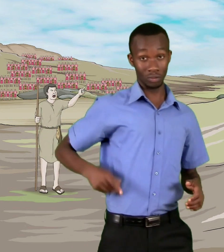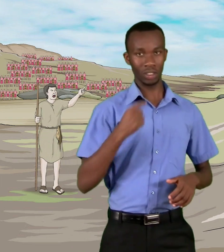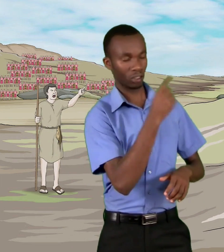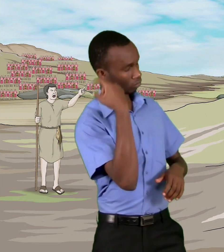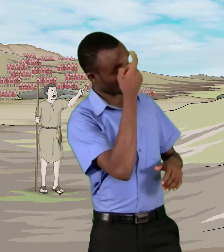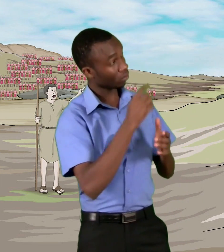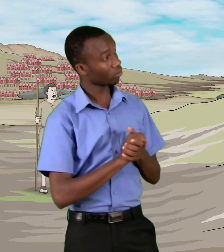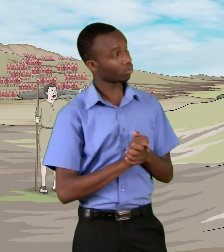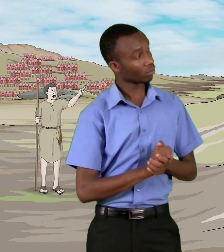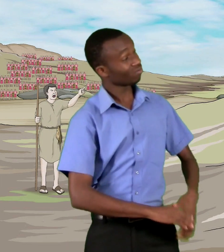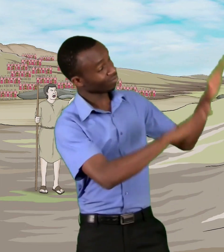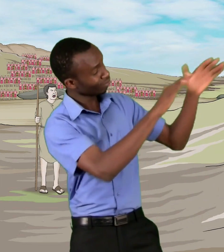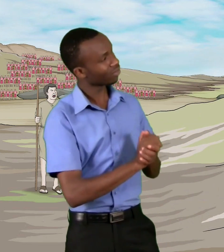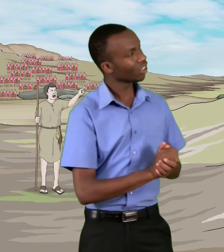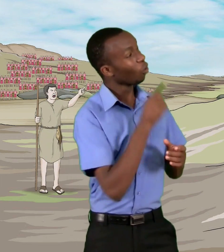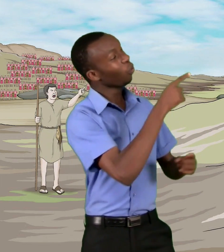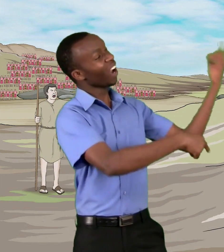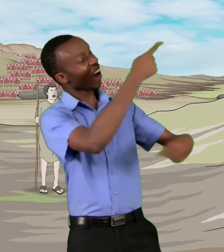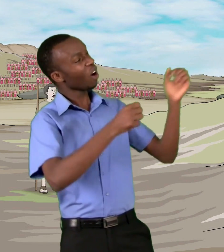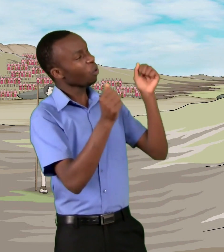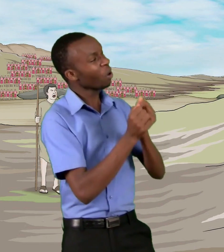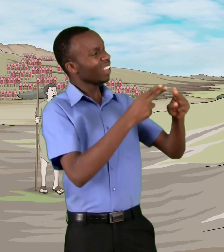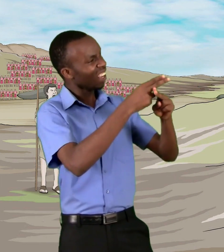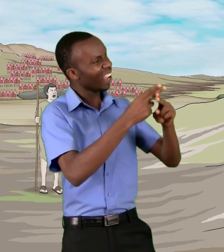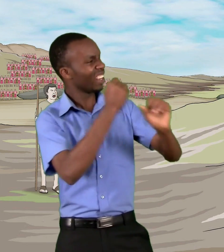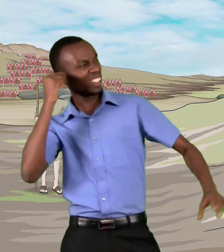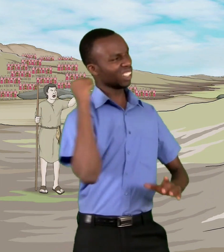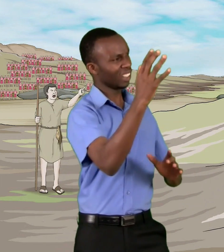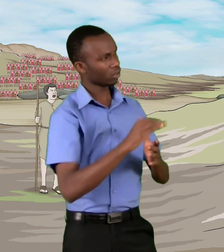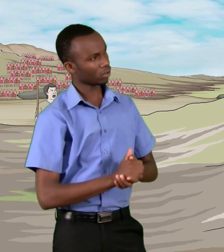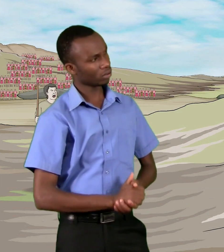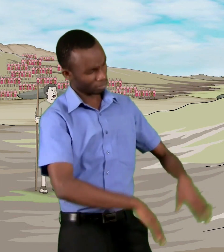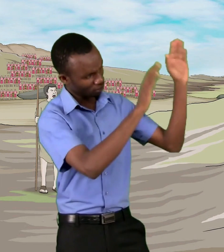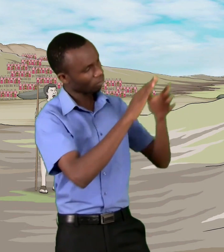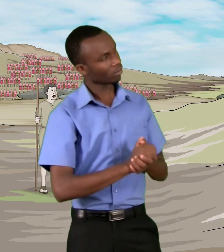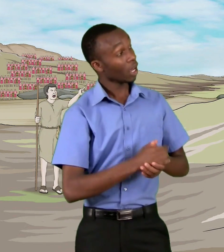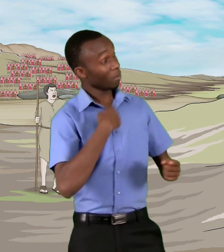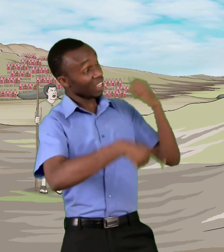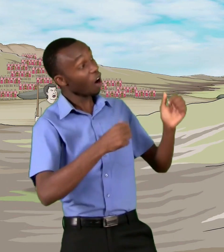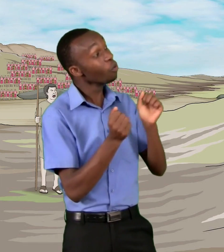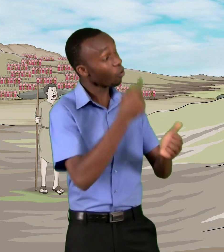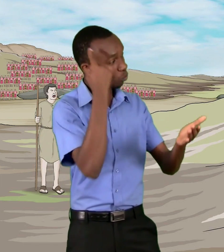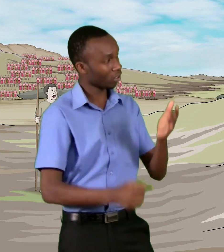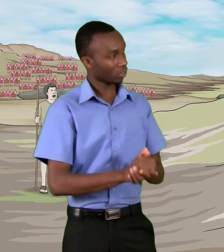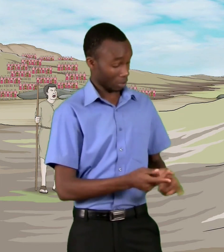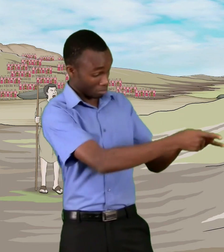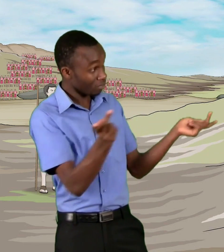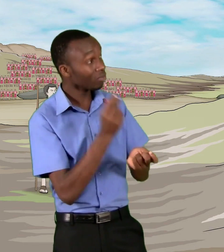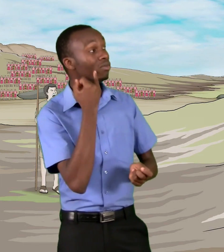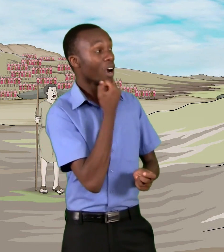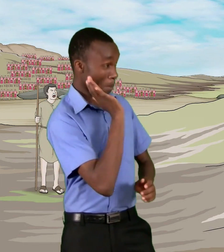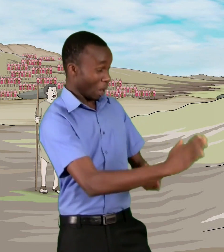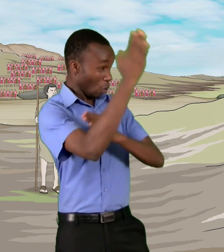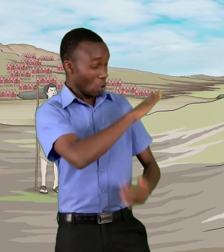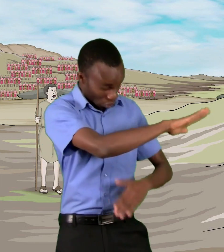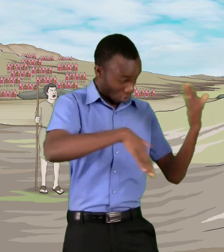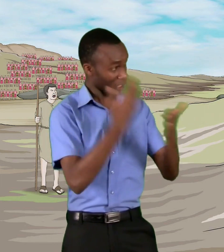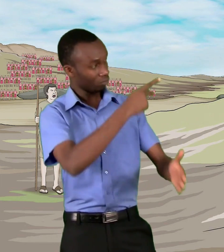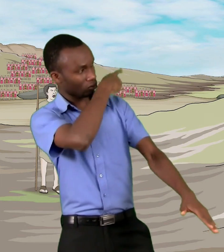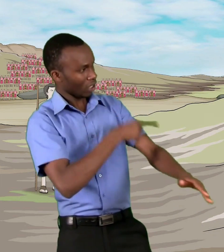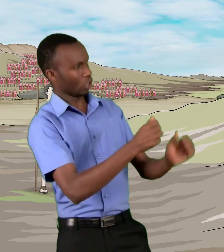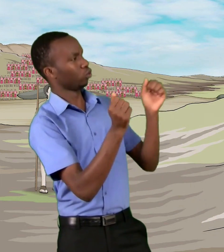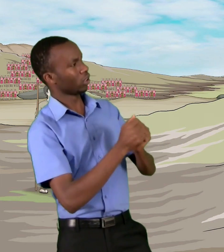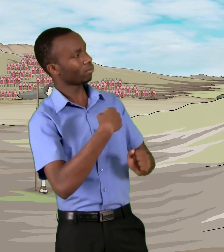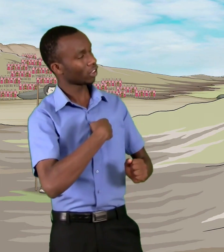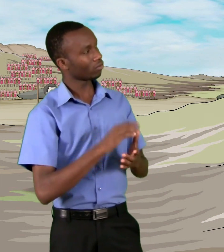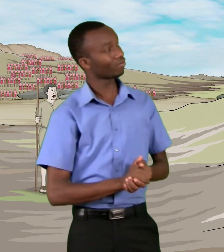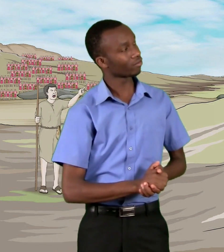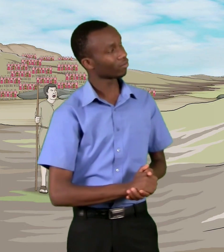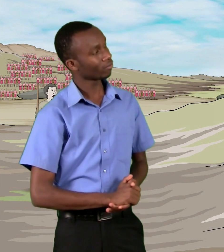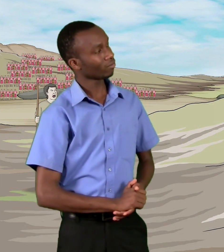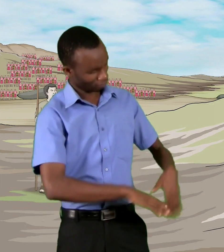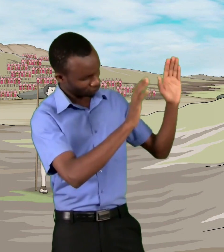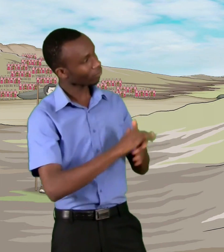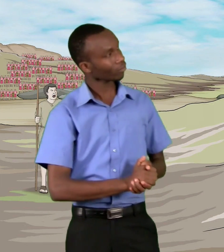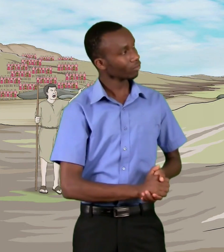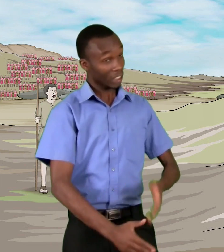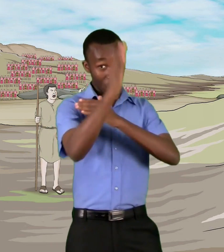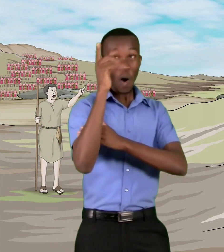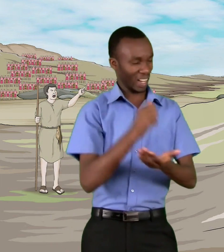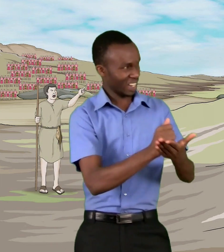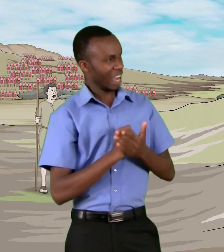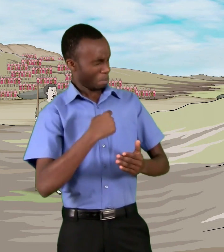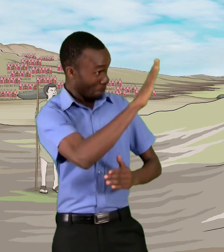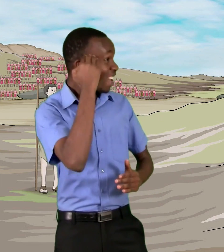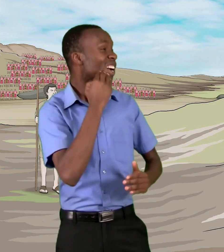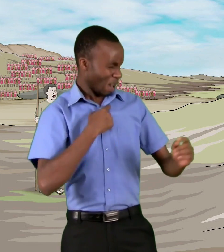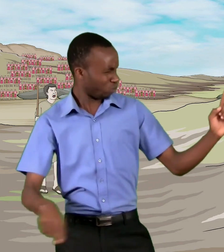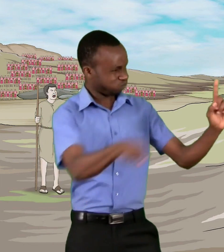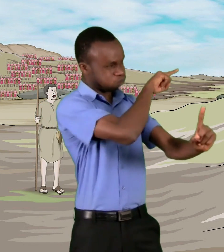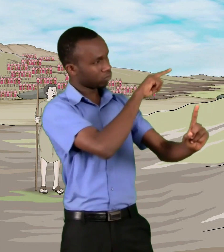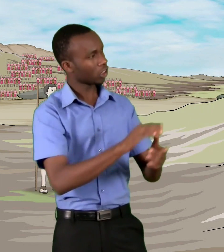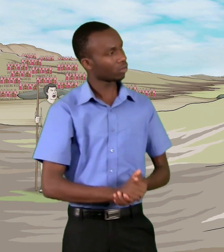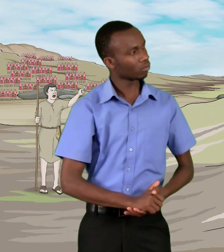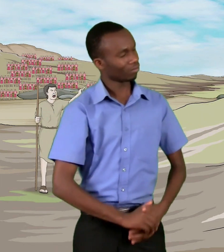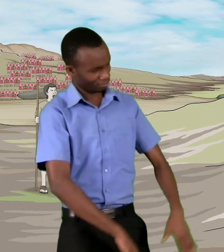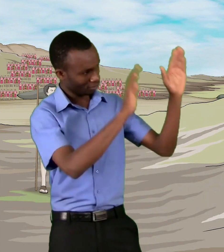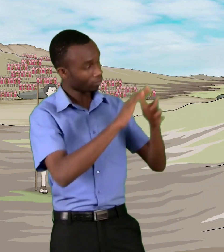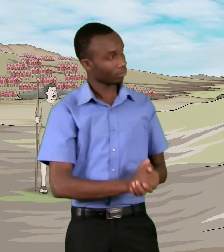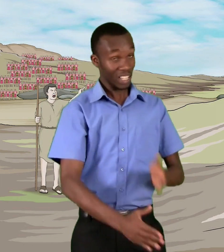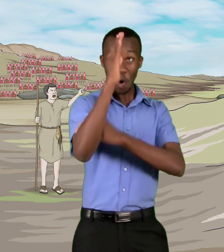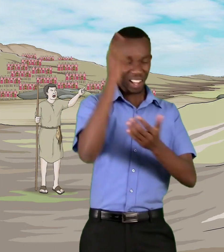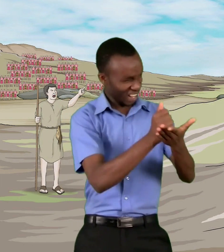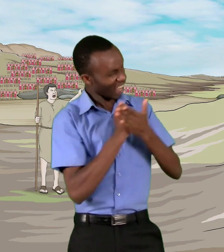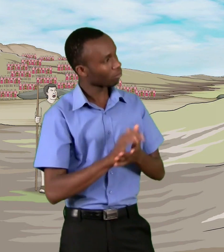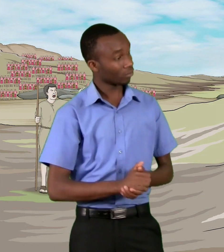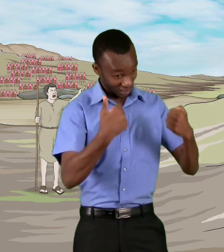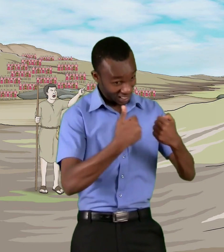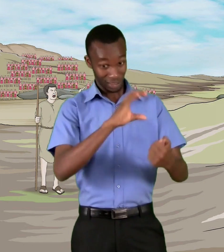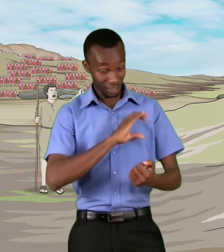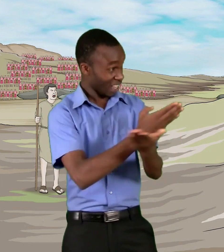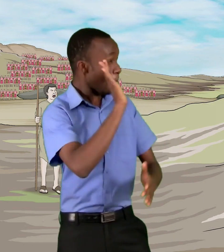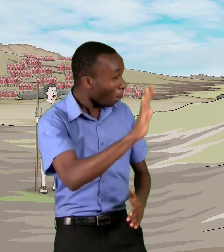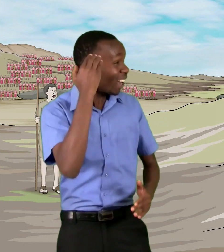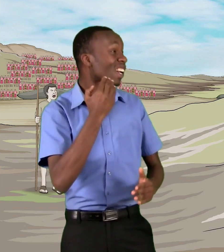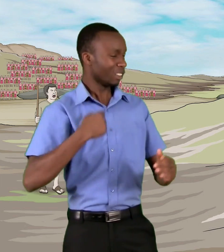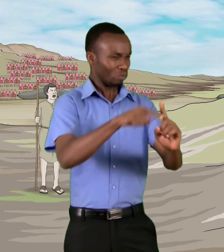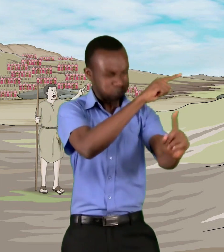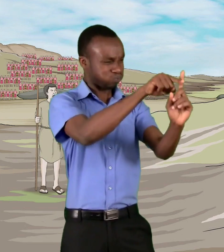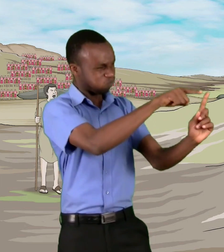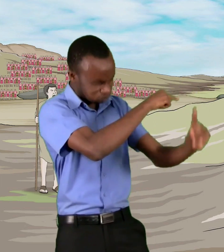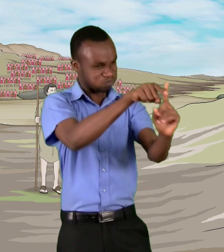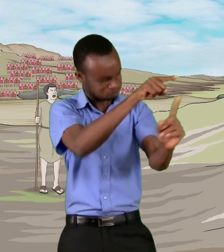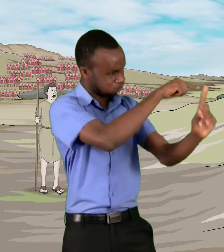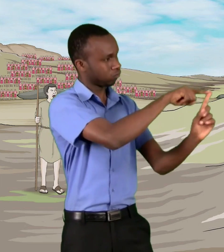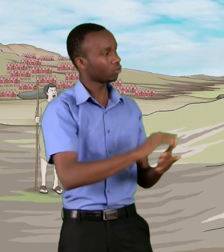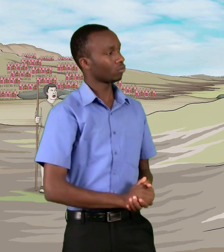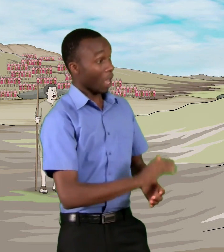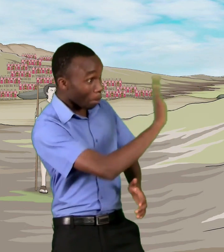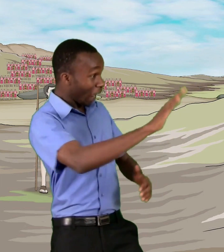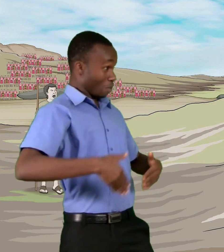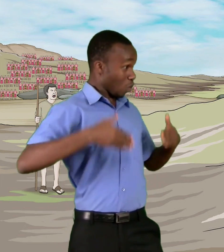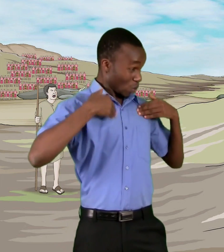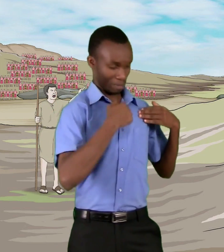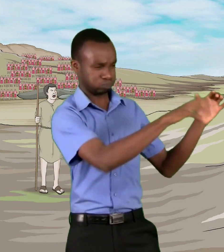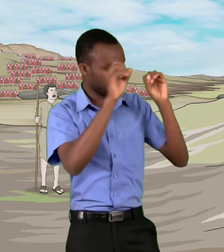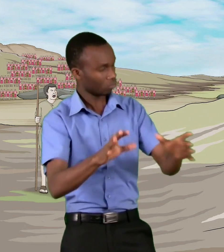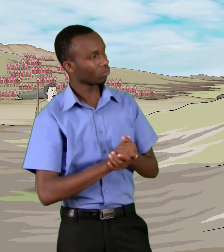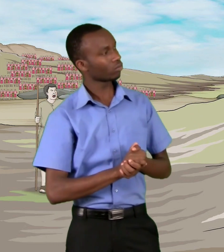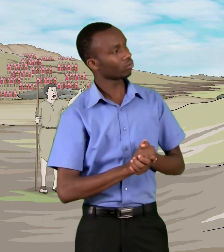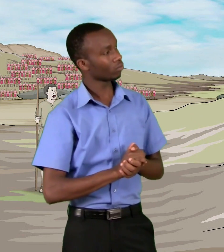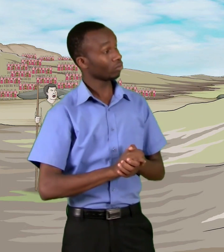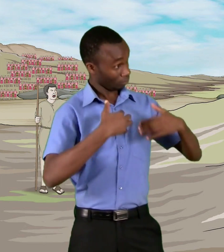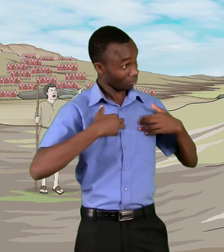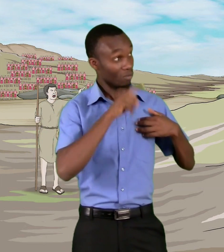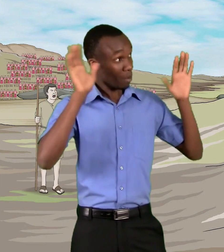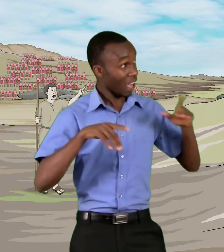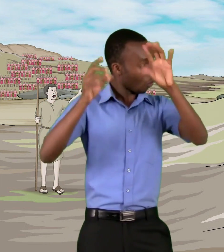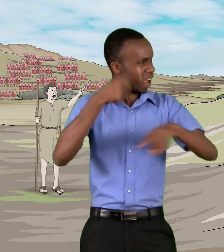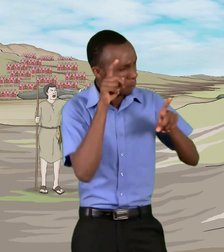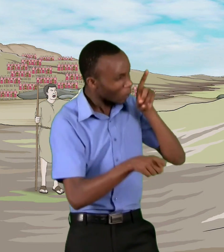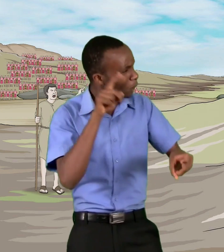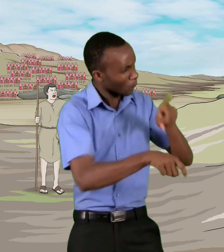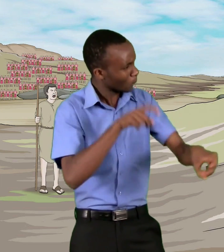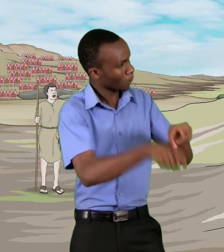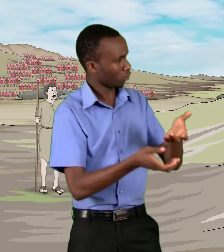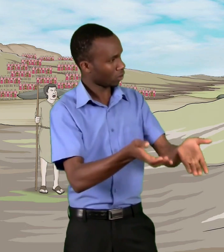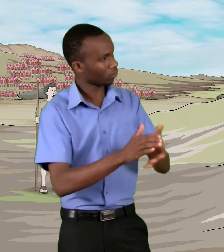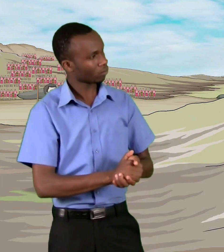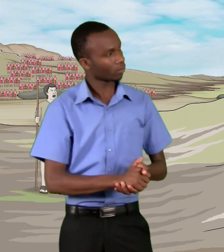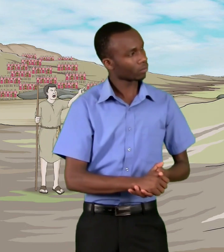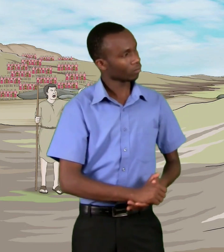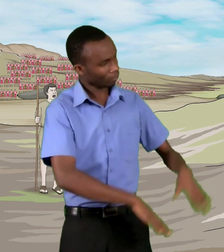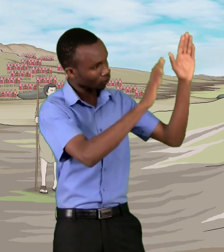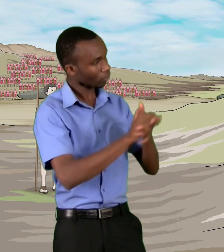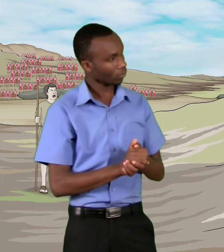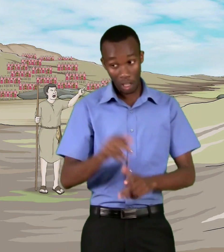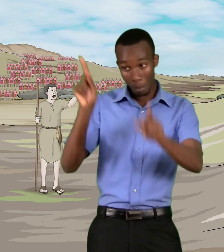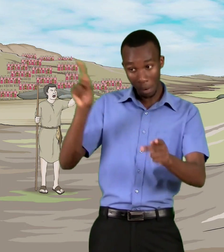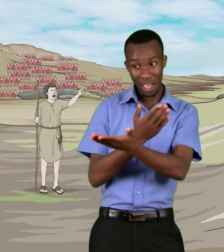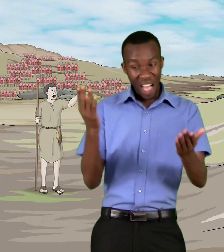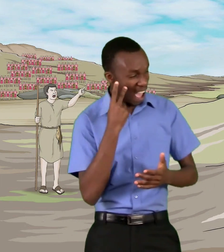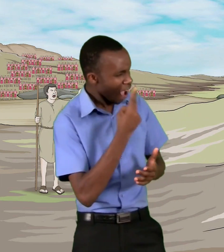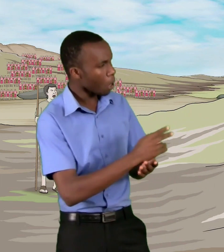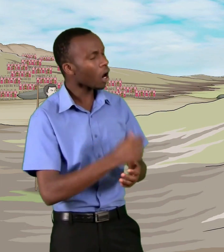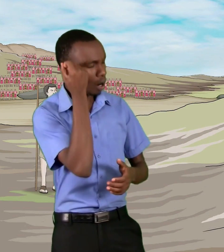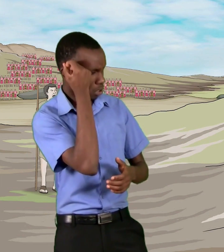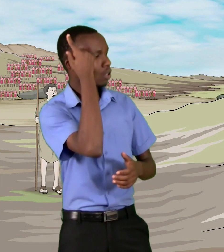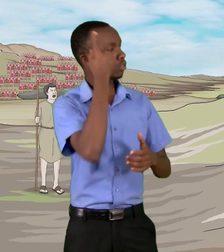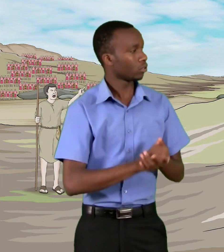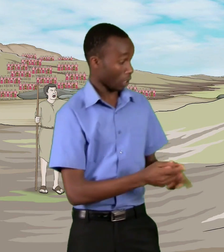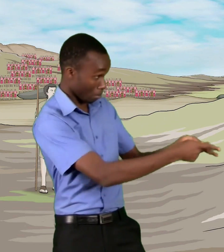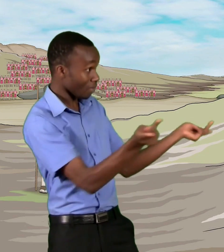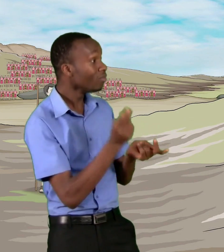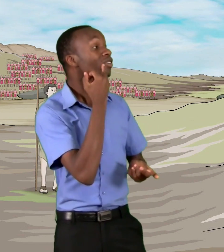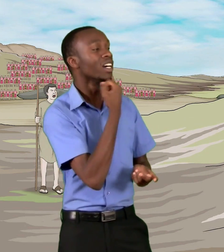This day the LORD will deliver you into my hand. This day I will strike you down, cut off your head, and give the carcasses of the Philistines to the birds of the air and the creatures of the earth.